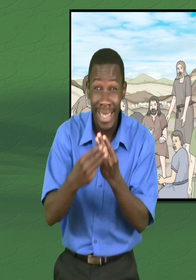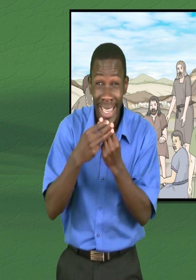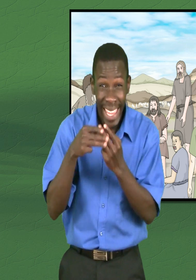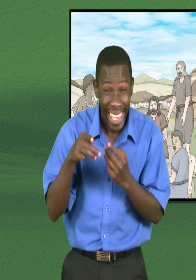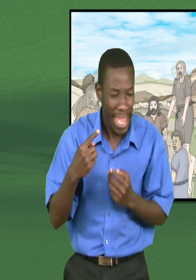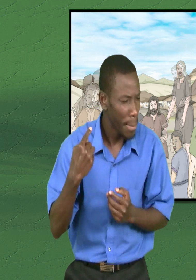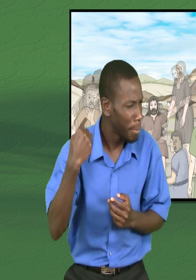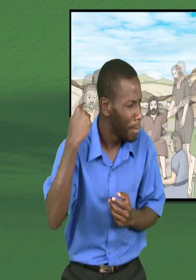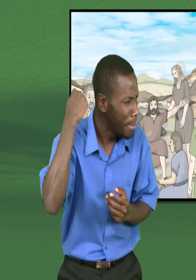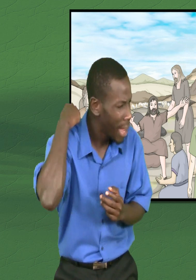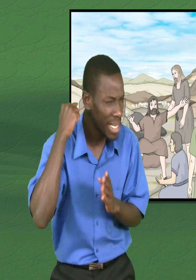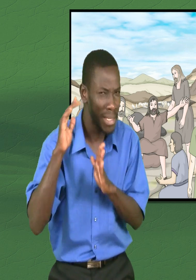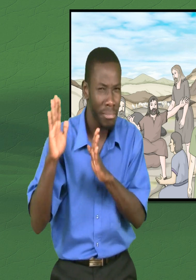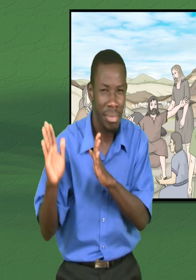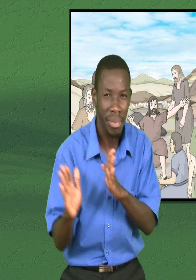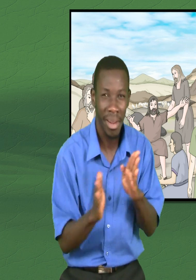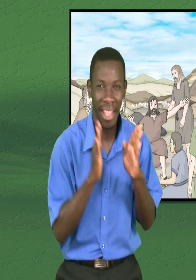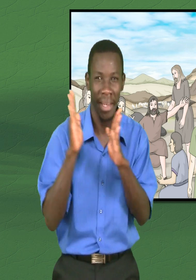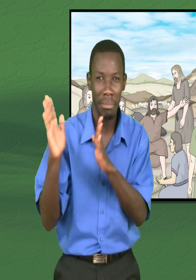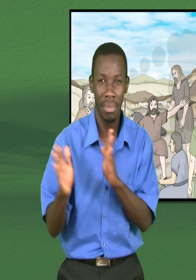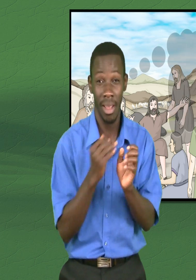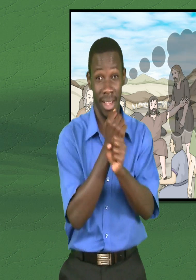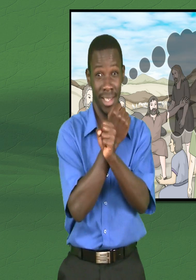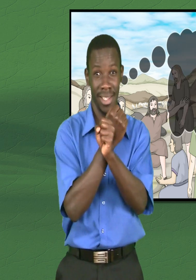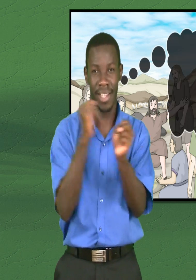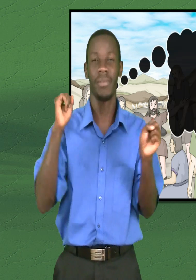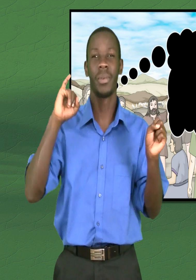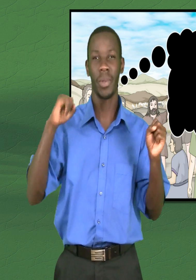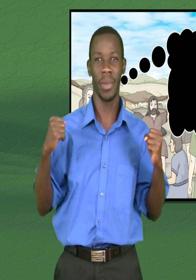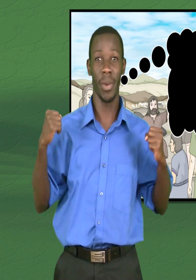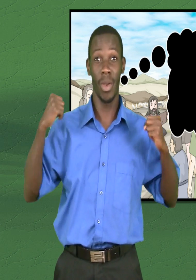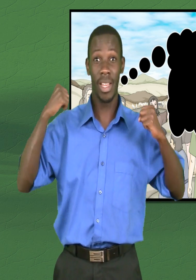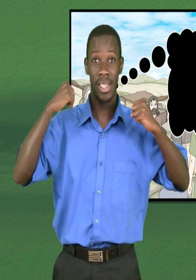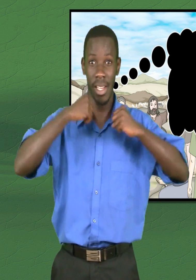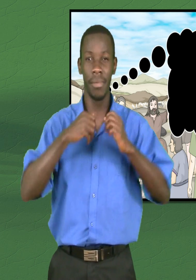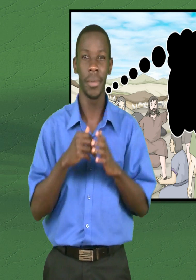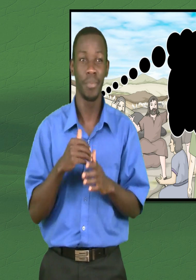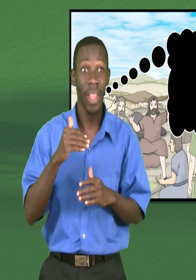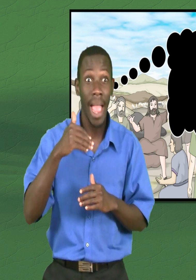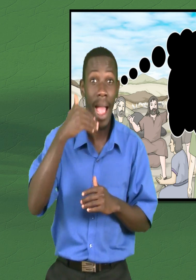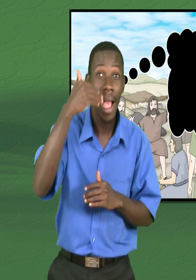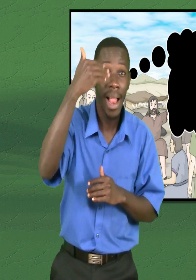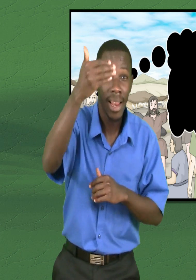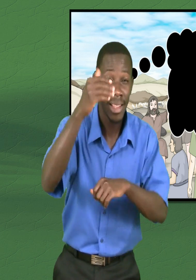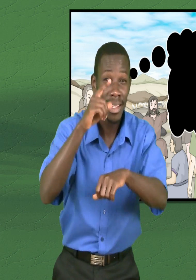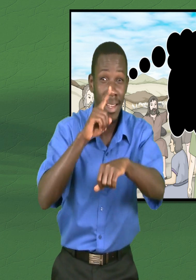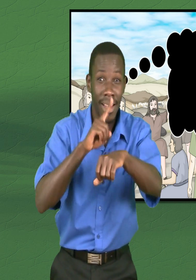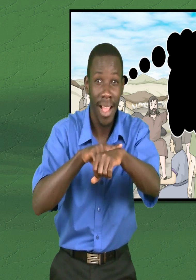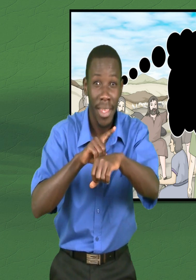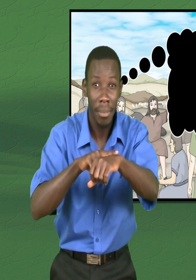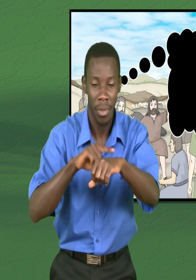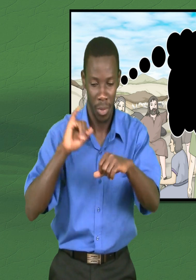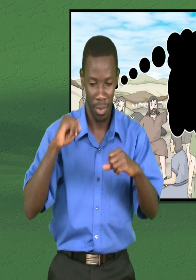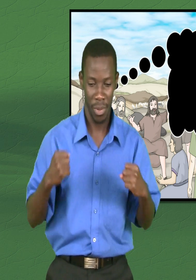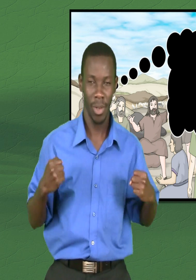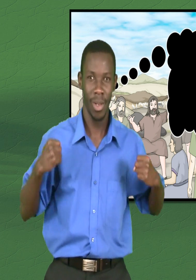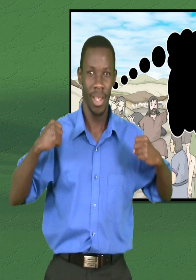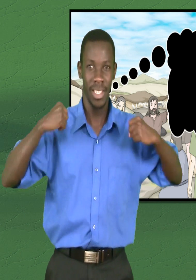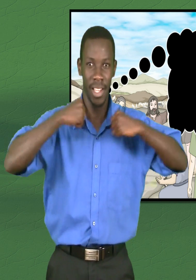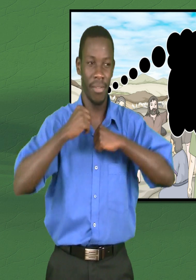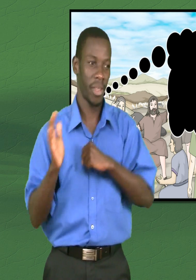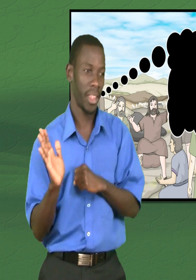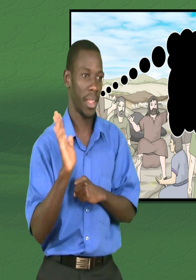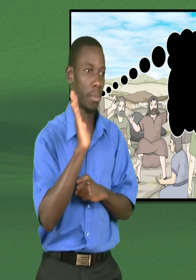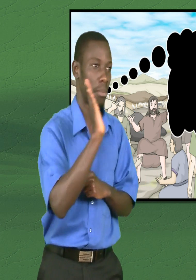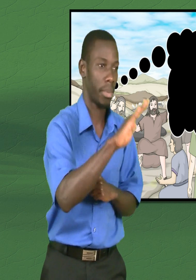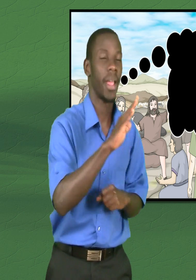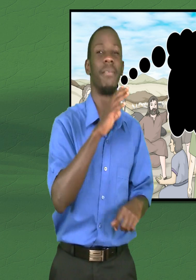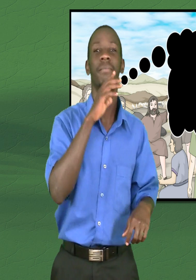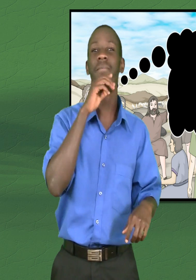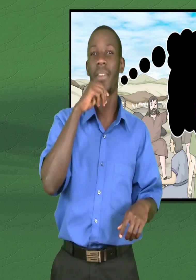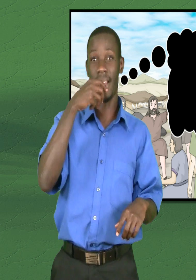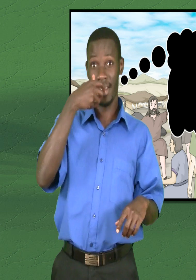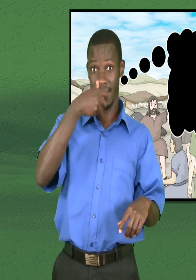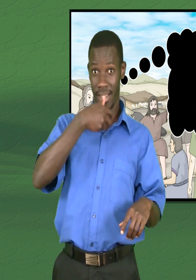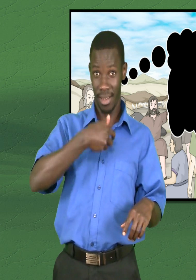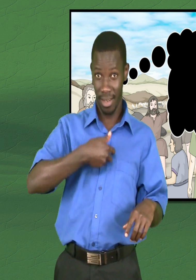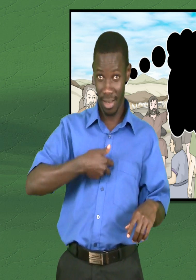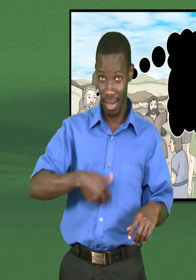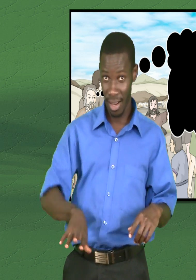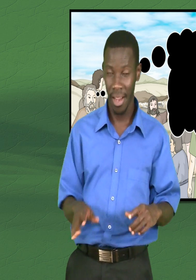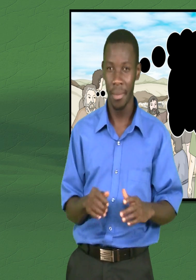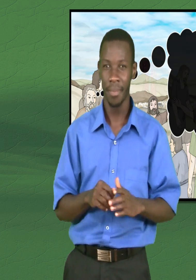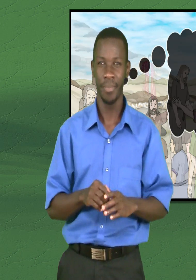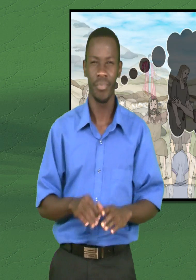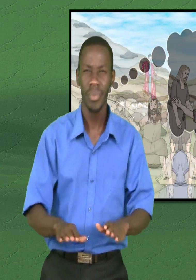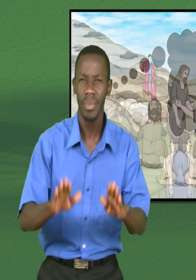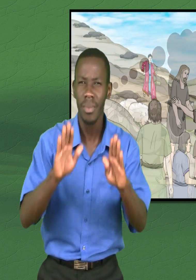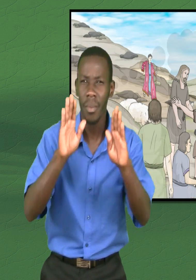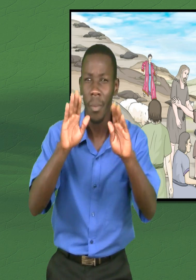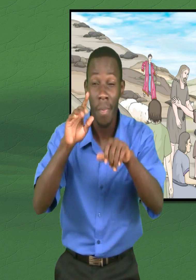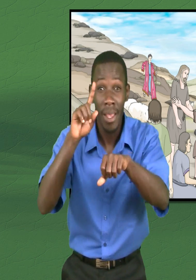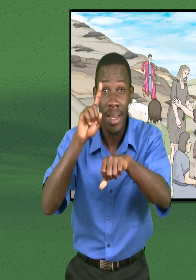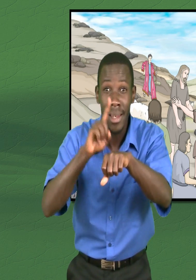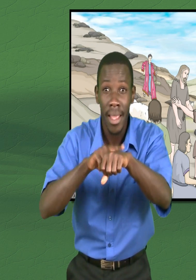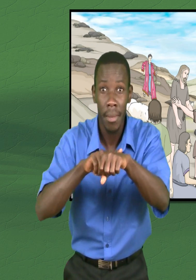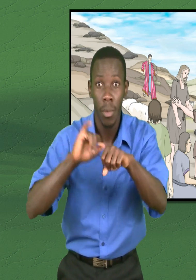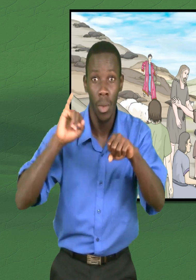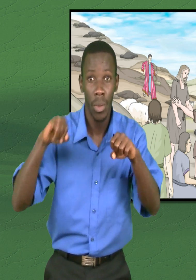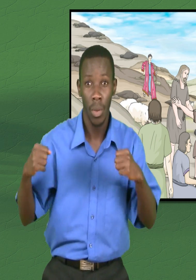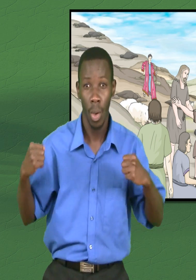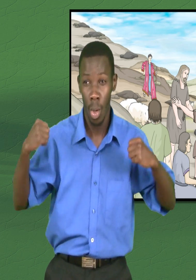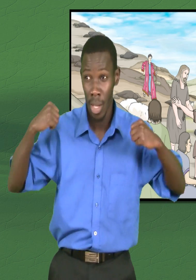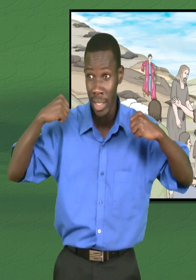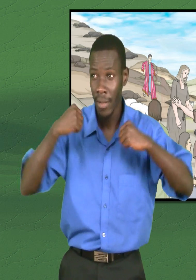Reuben said this so that he could rescue Joseph from their hands and return him to his father.